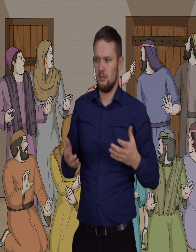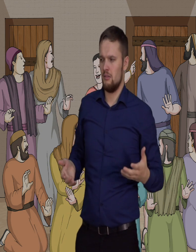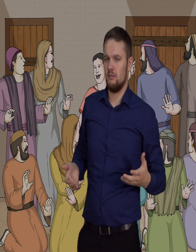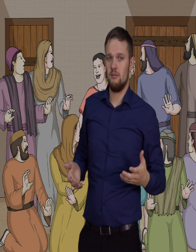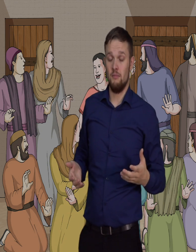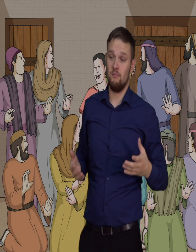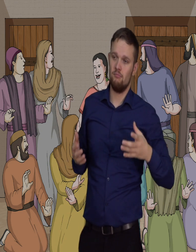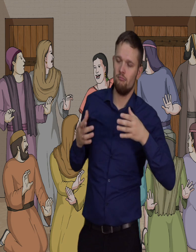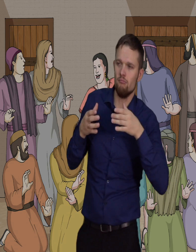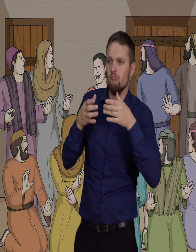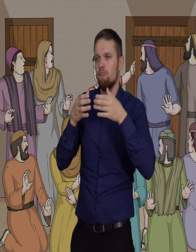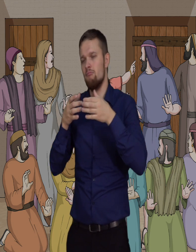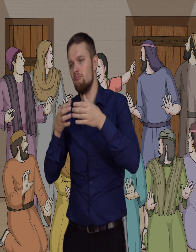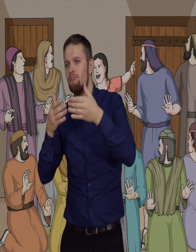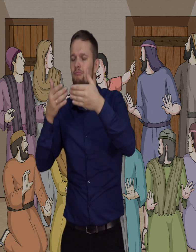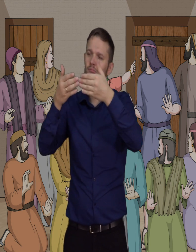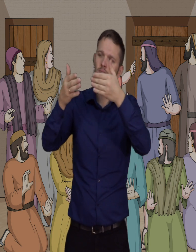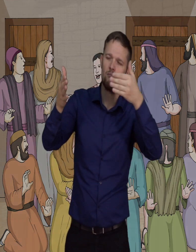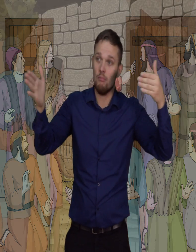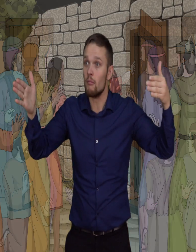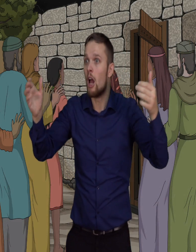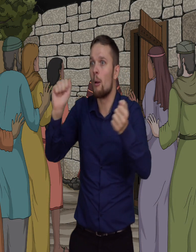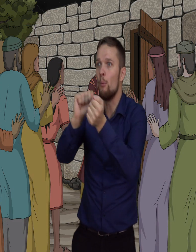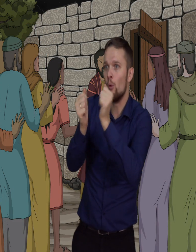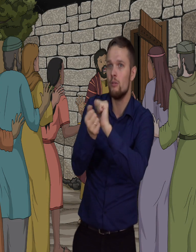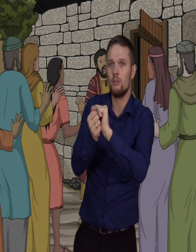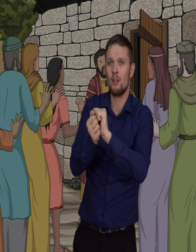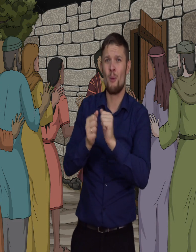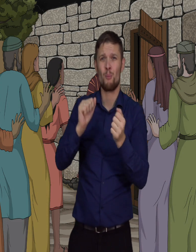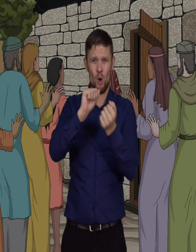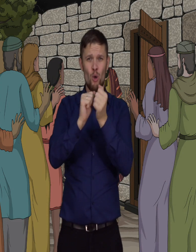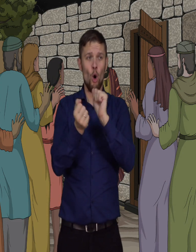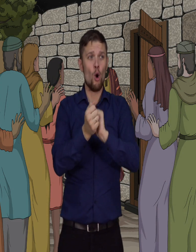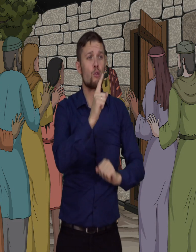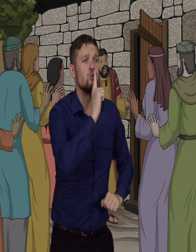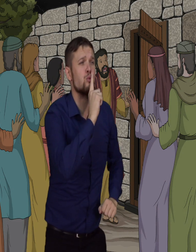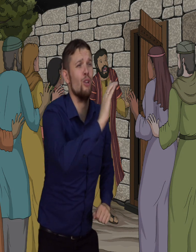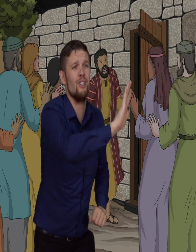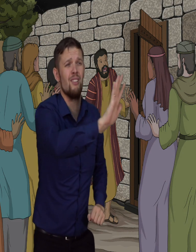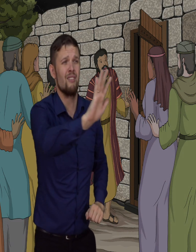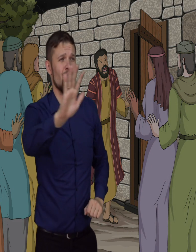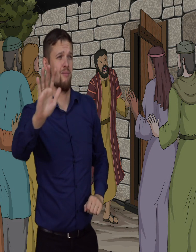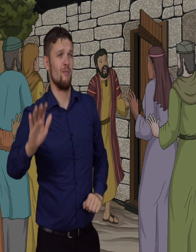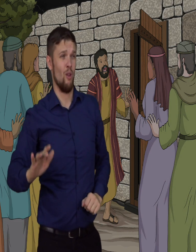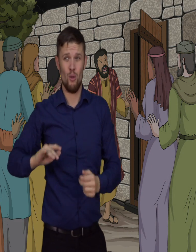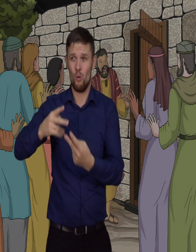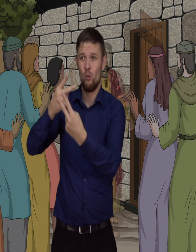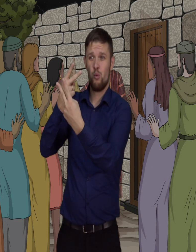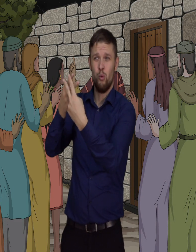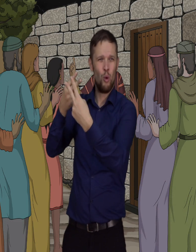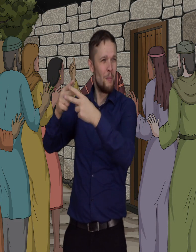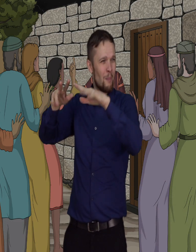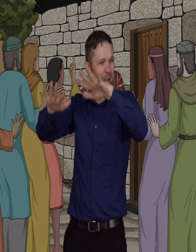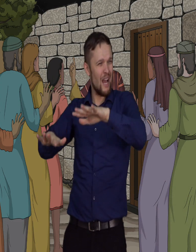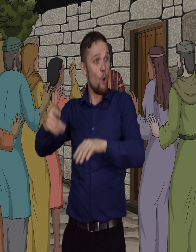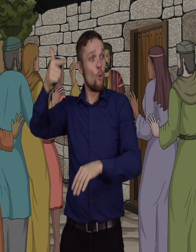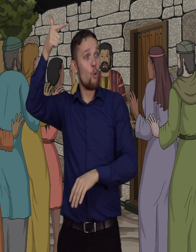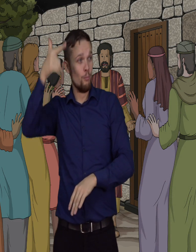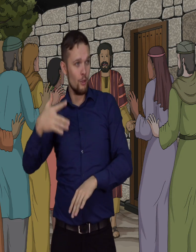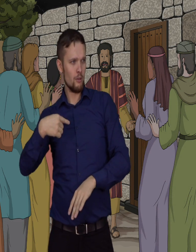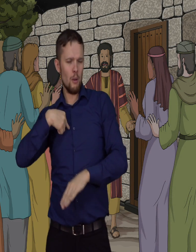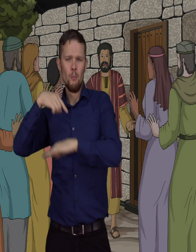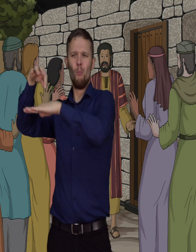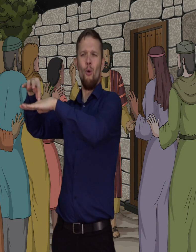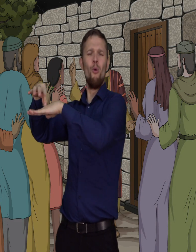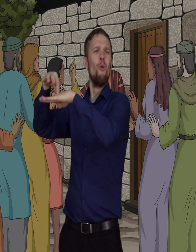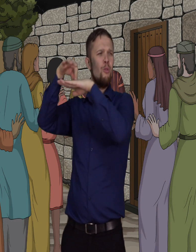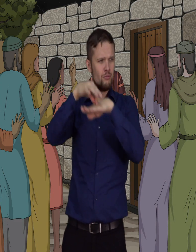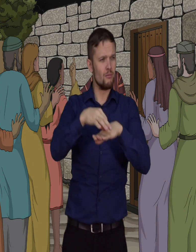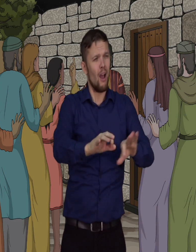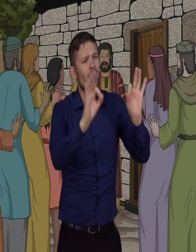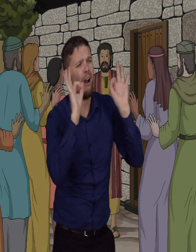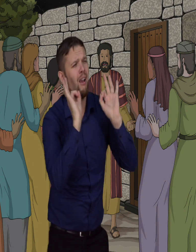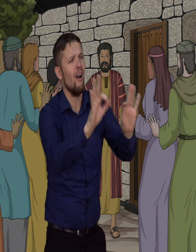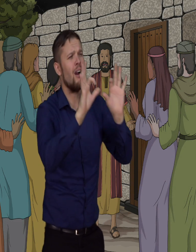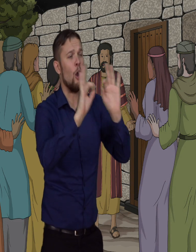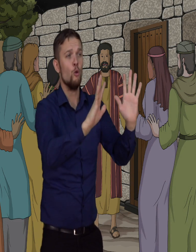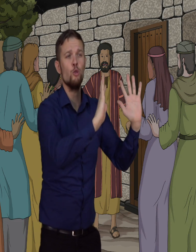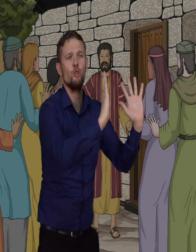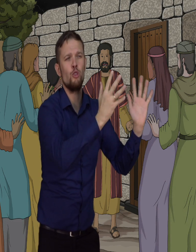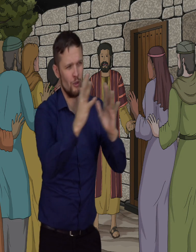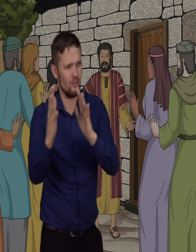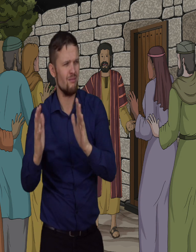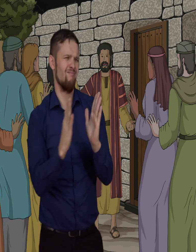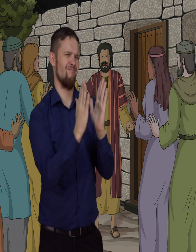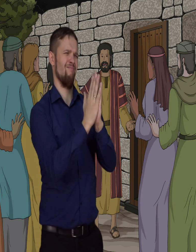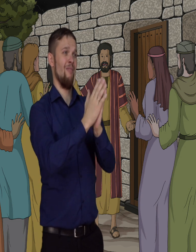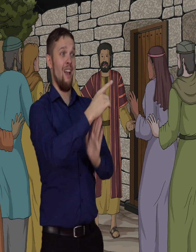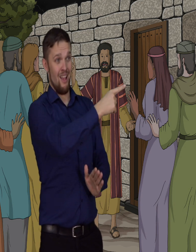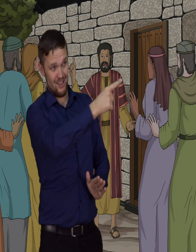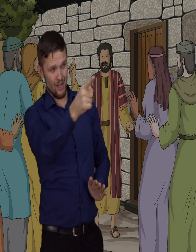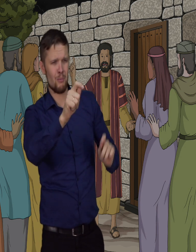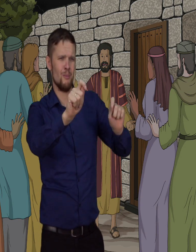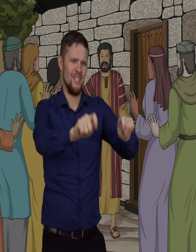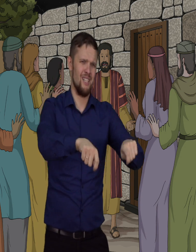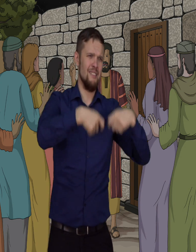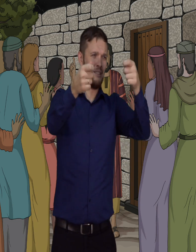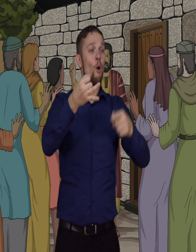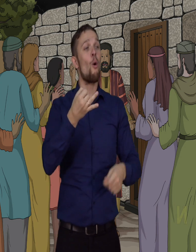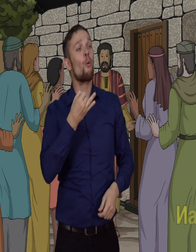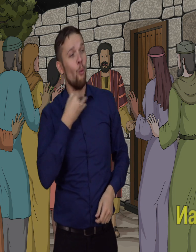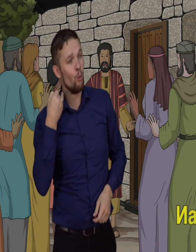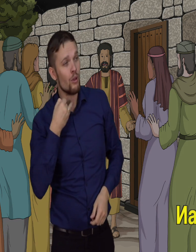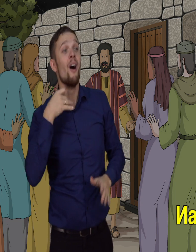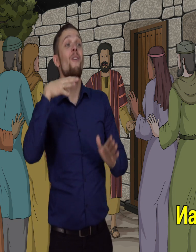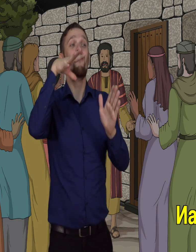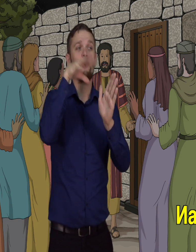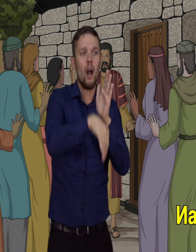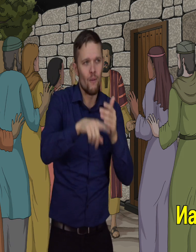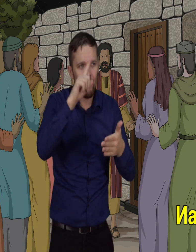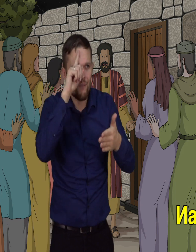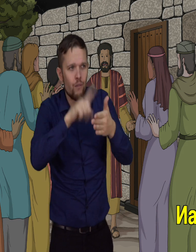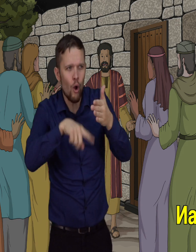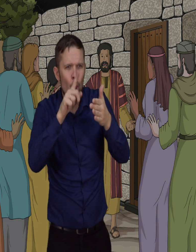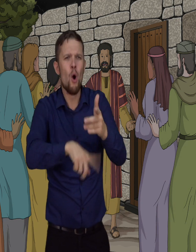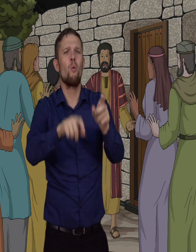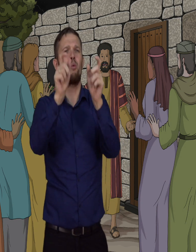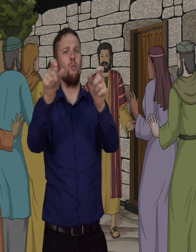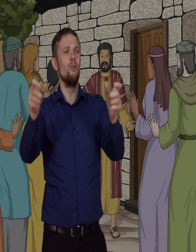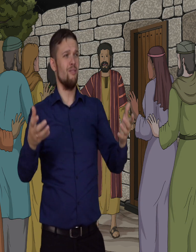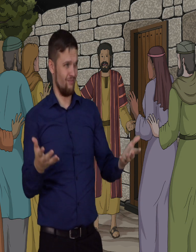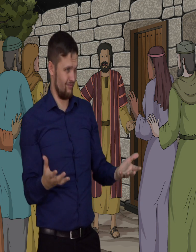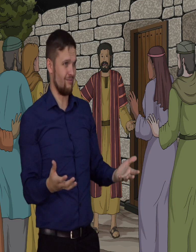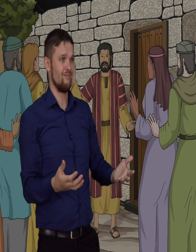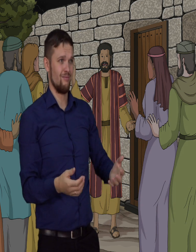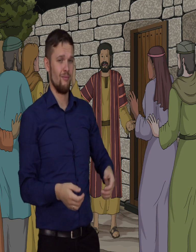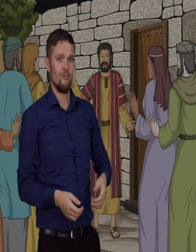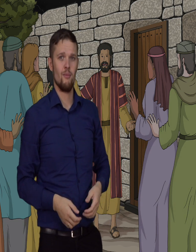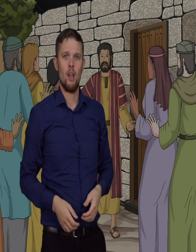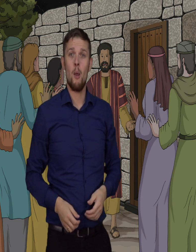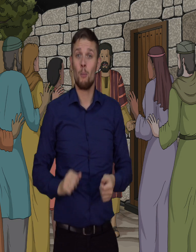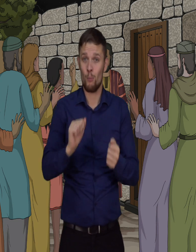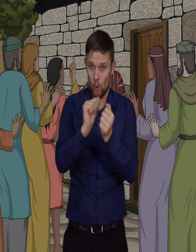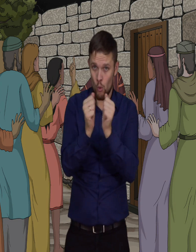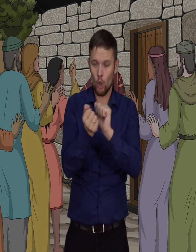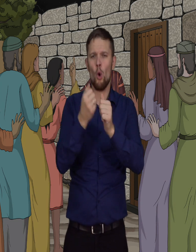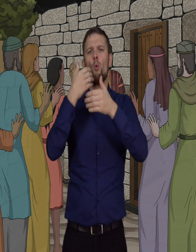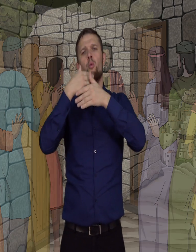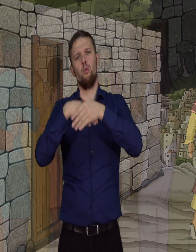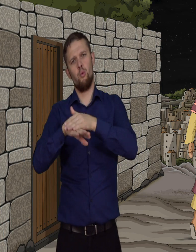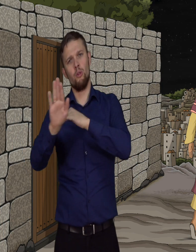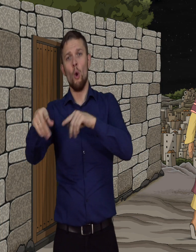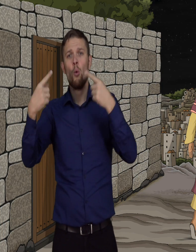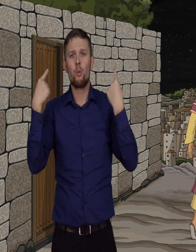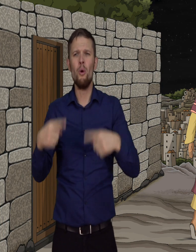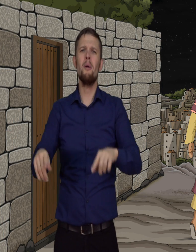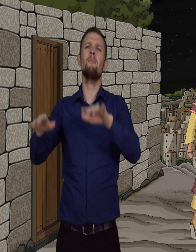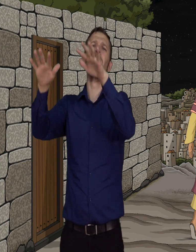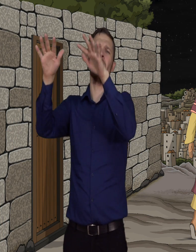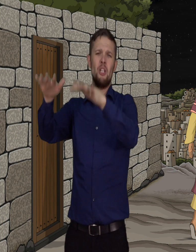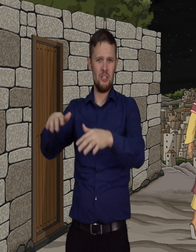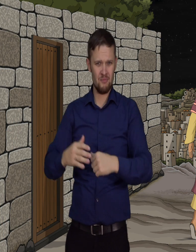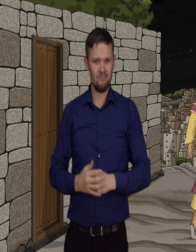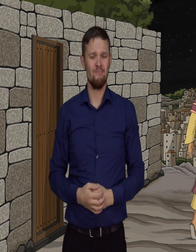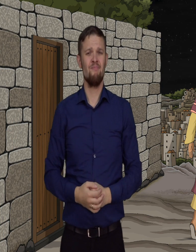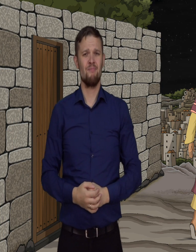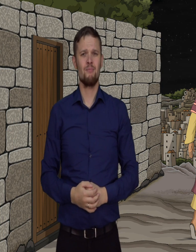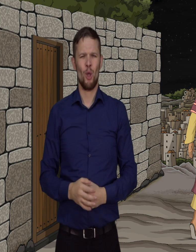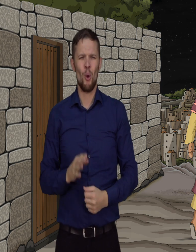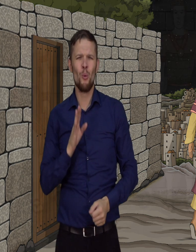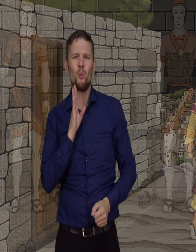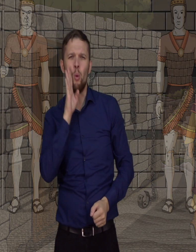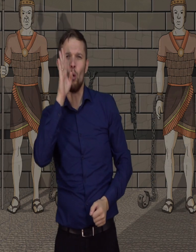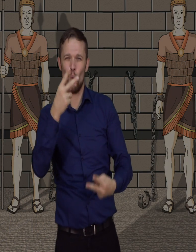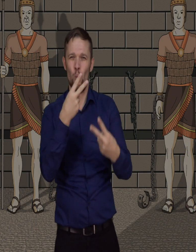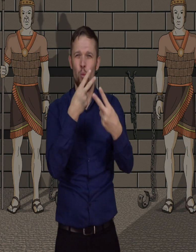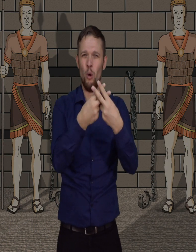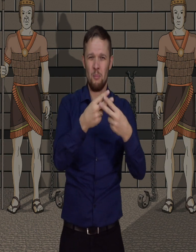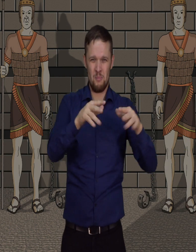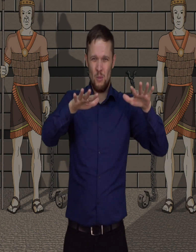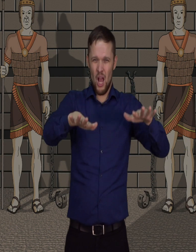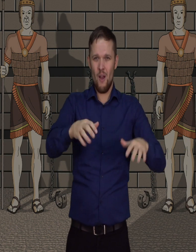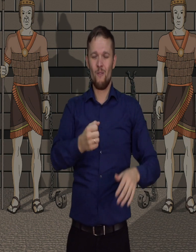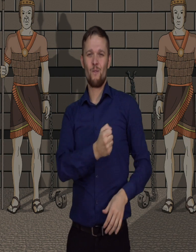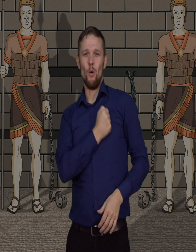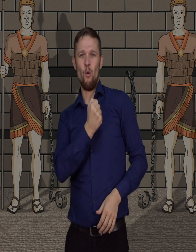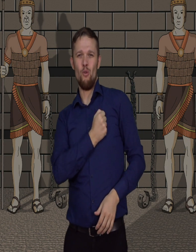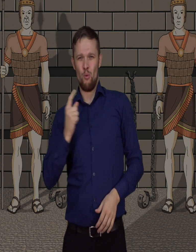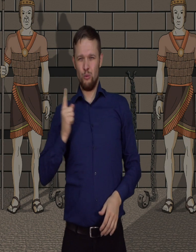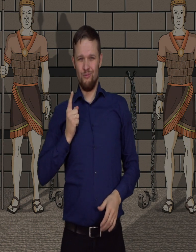But Peter kept on knocking, and when they opened the door and saw him, they were astounded. Peter motioned with his hand for silence, and he described how the Lord had brought him out of the prison. “Send word to James and to the brothers,” he said, and he left for another place.